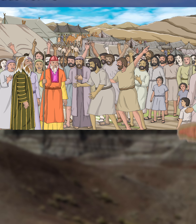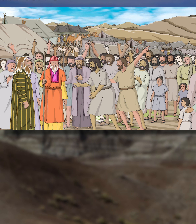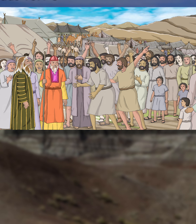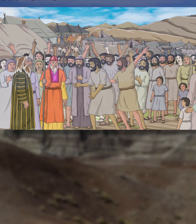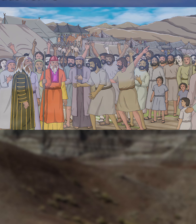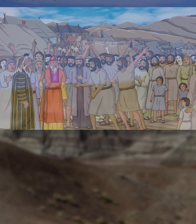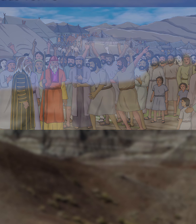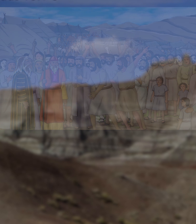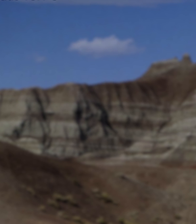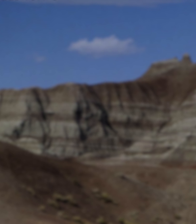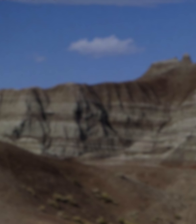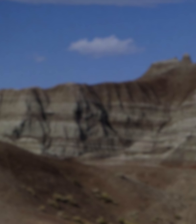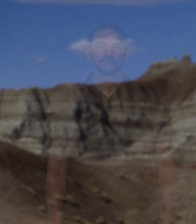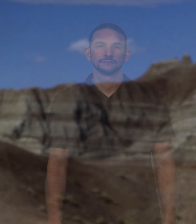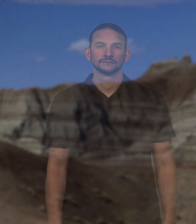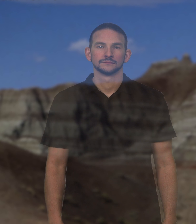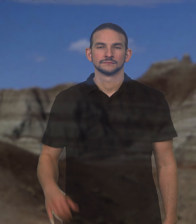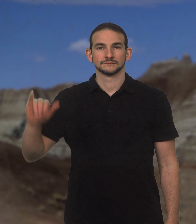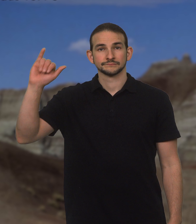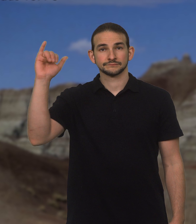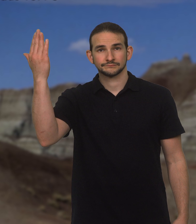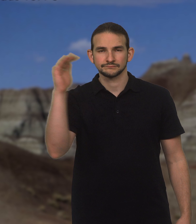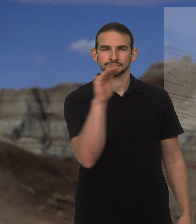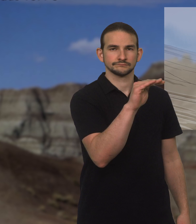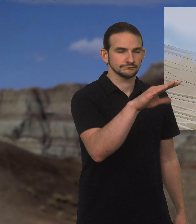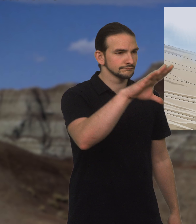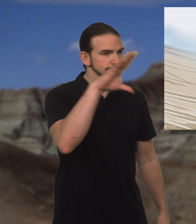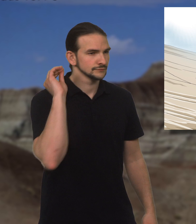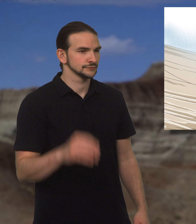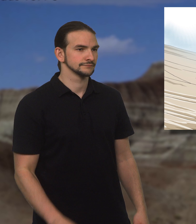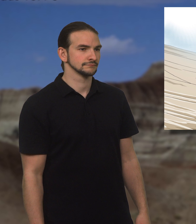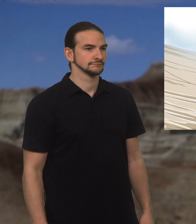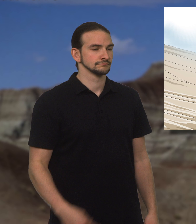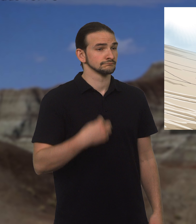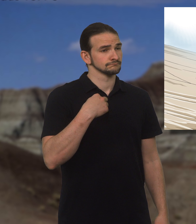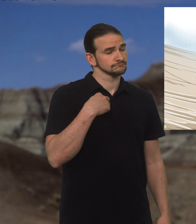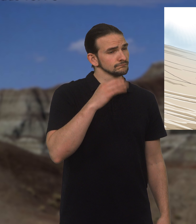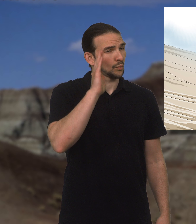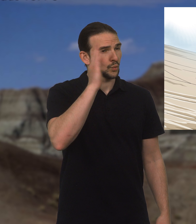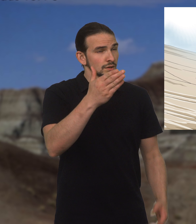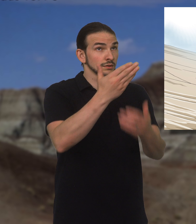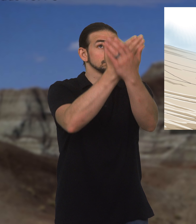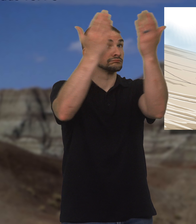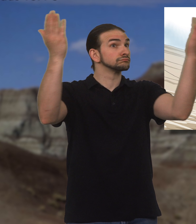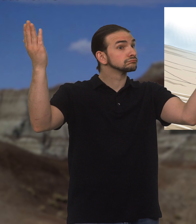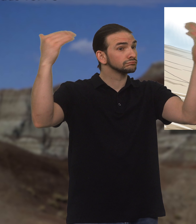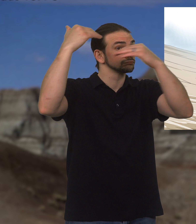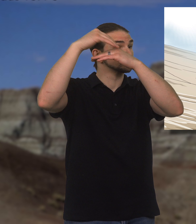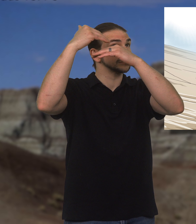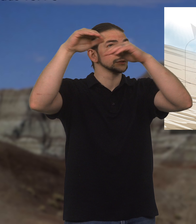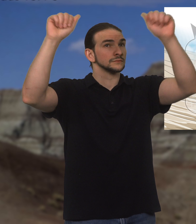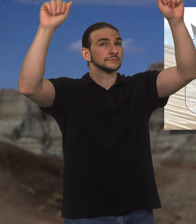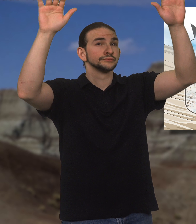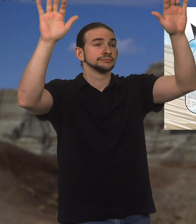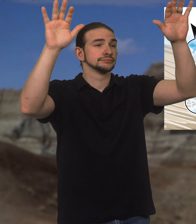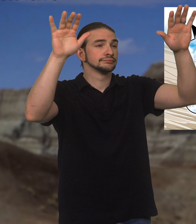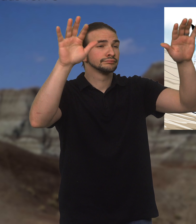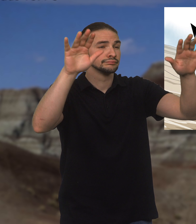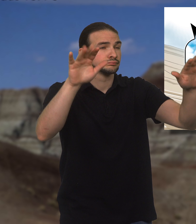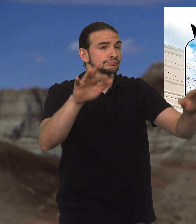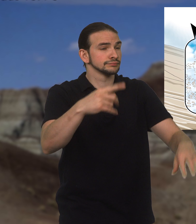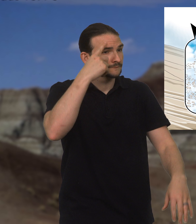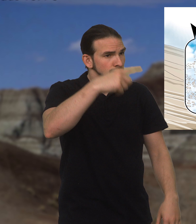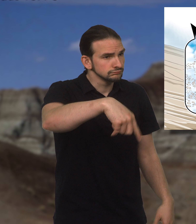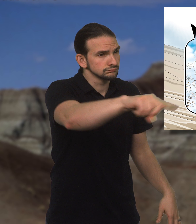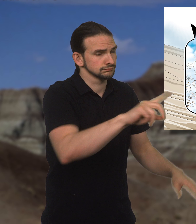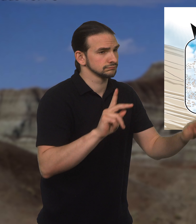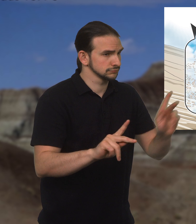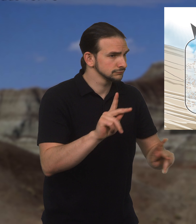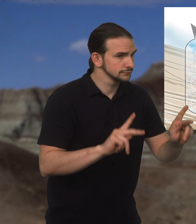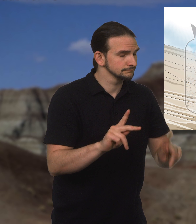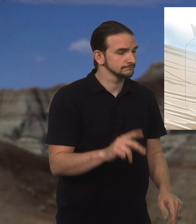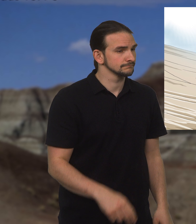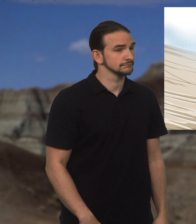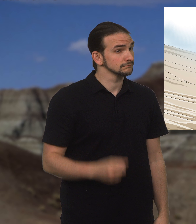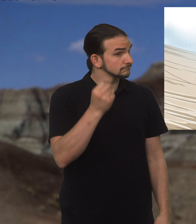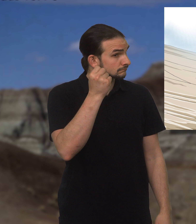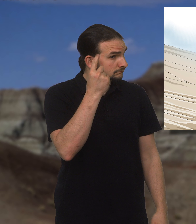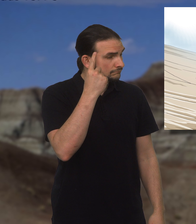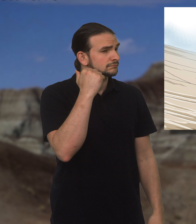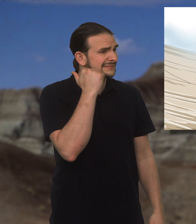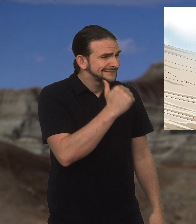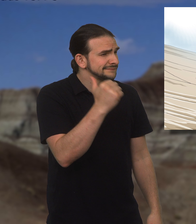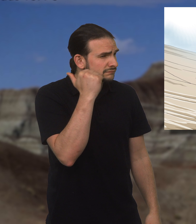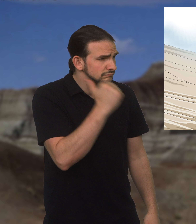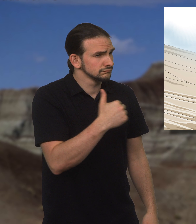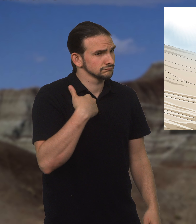Then the LORD said to Moses, “Behold, I will rain down bread from heaven for you.